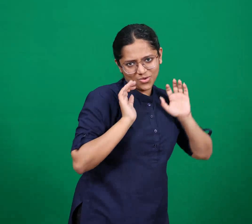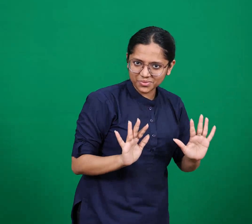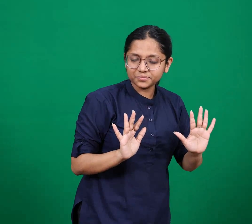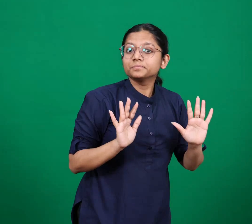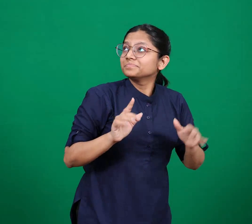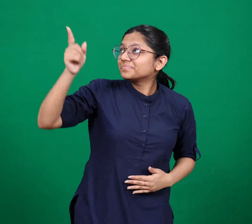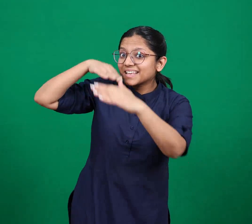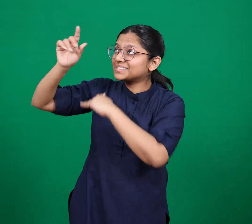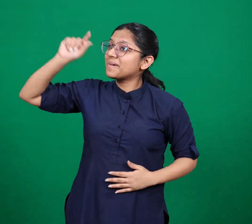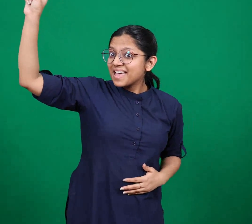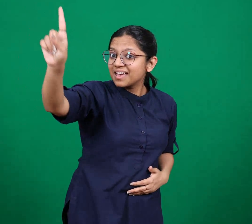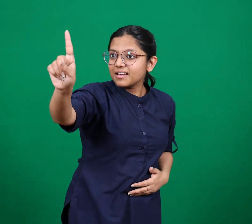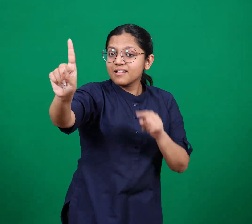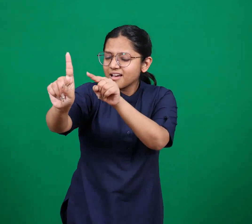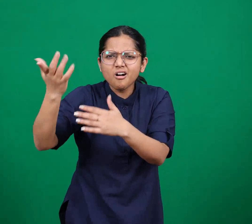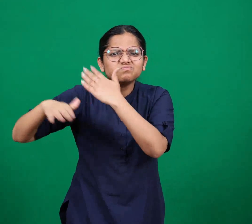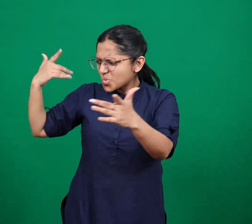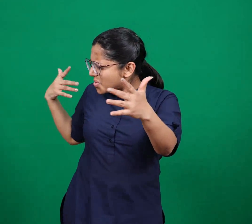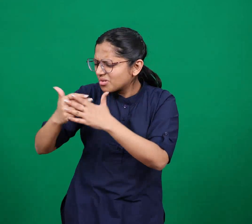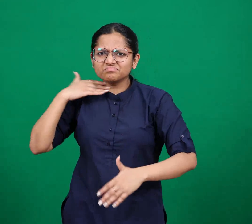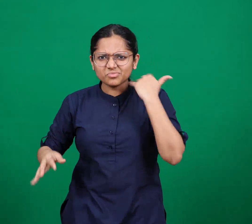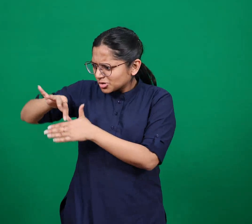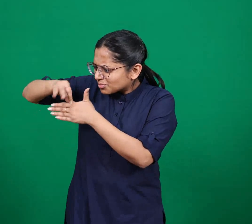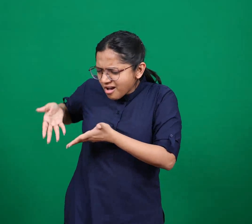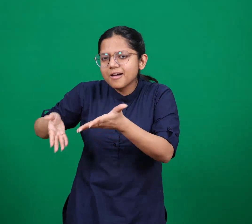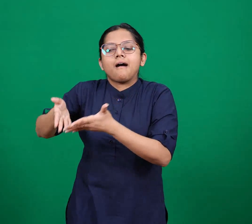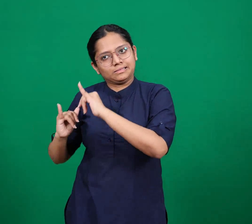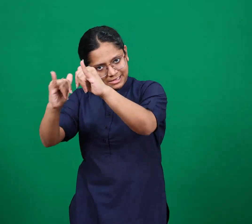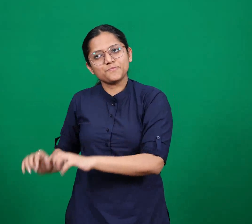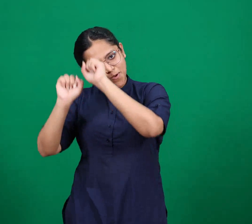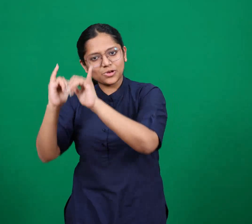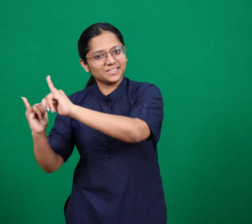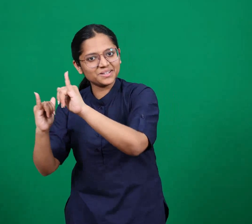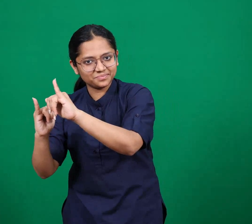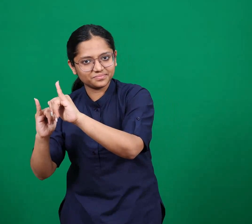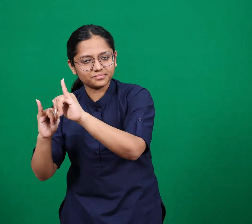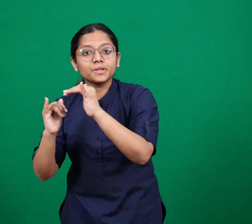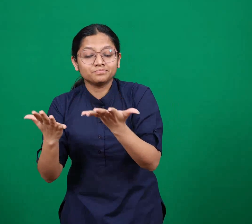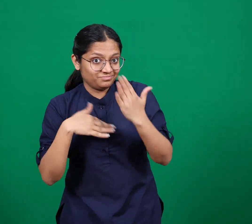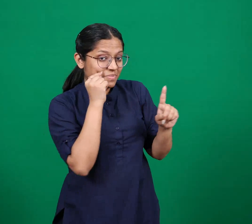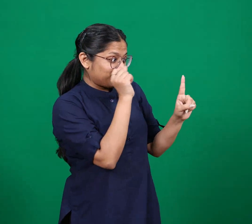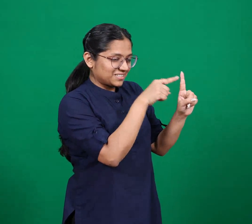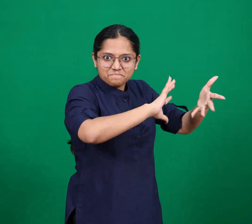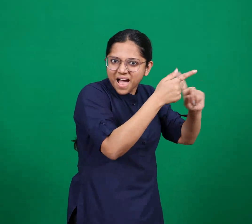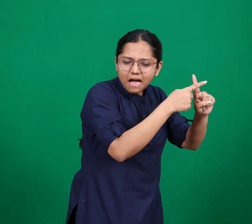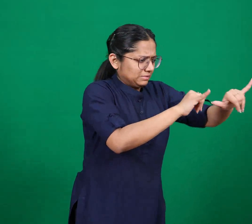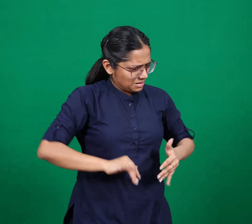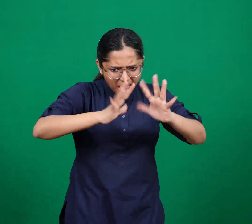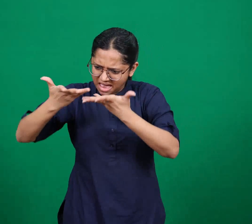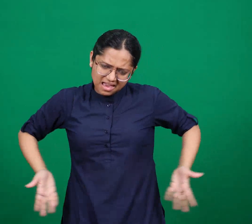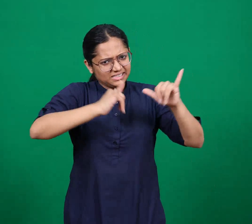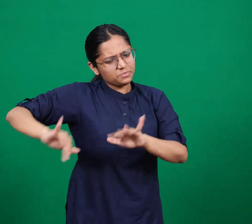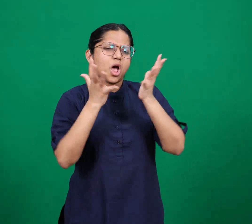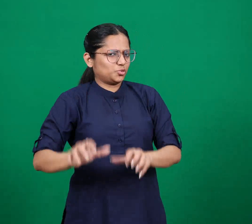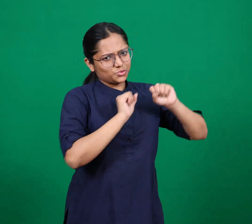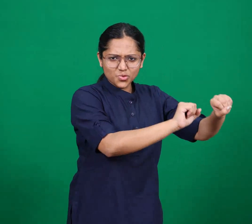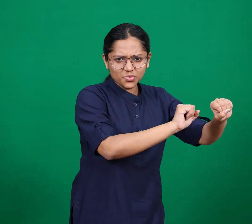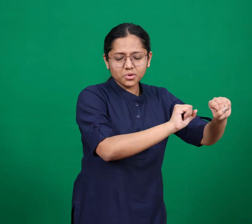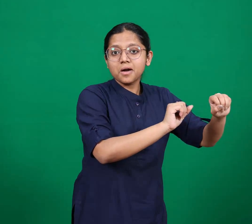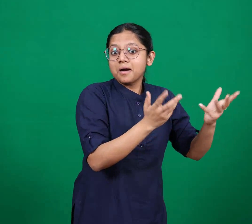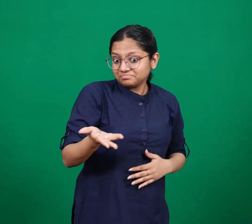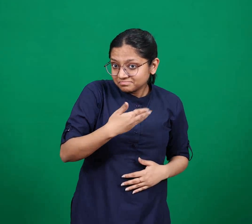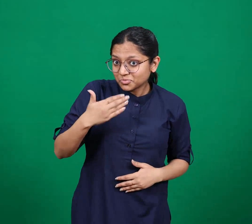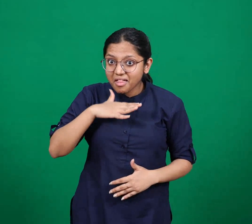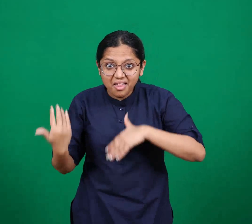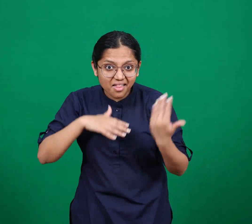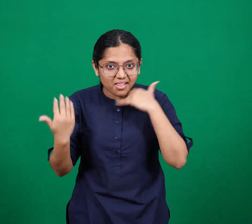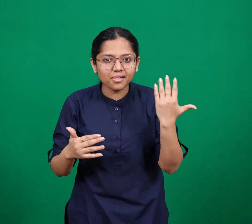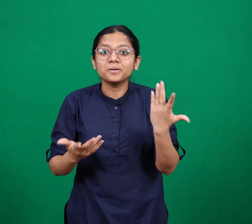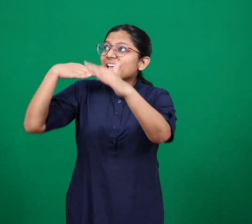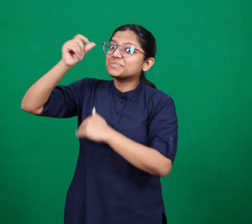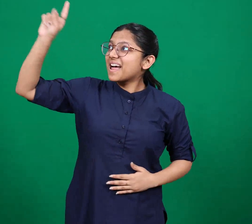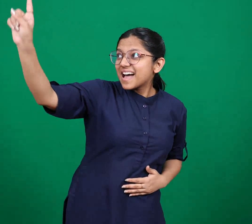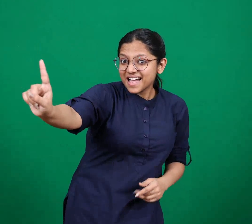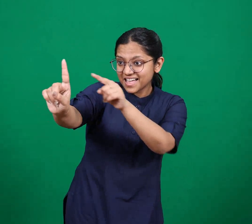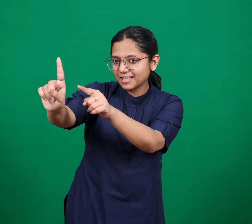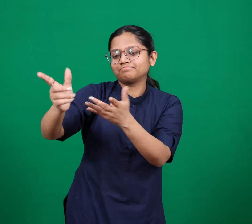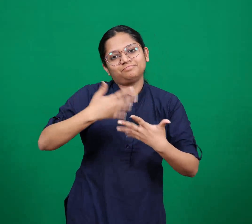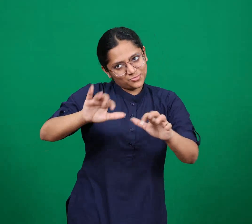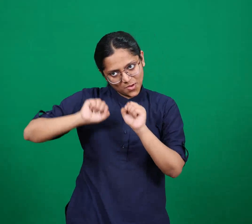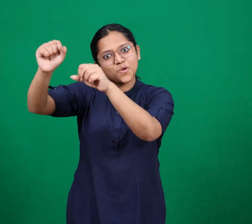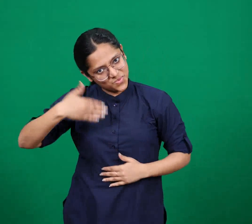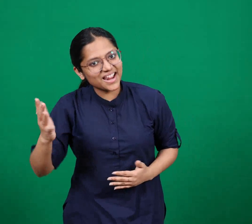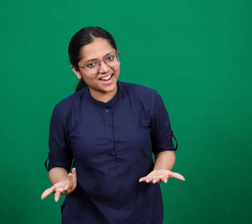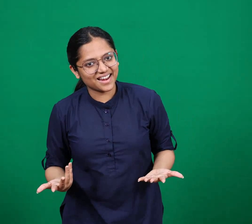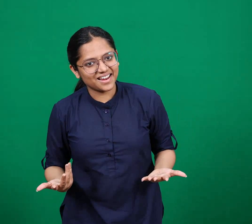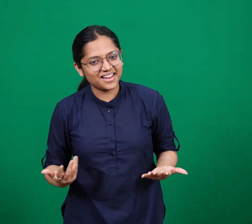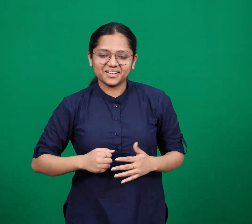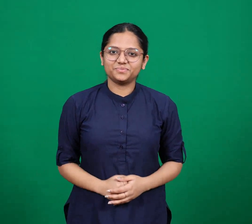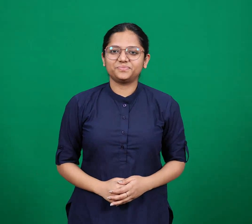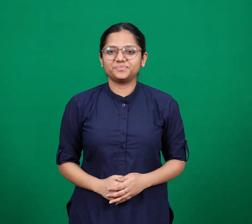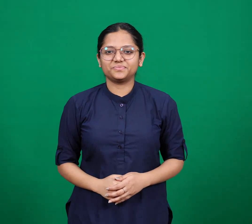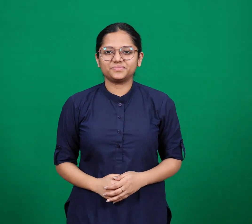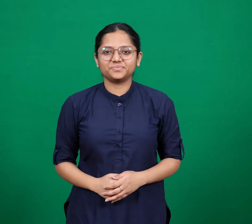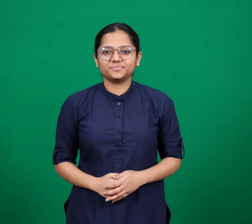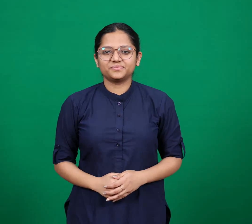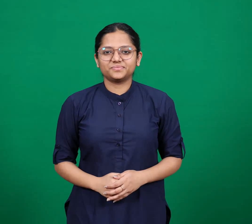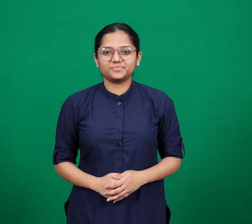And just as we have borne the likeness of the earthly man, so also shall we bear the likeness of the heavenly man.